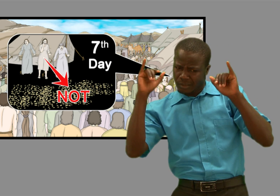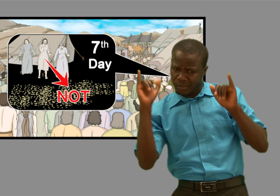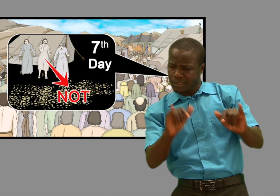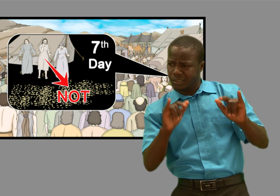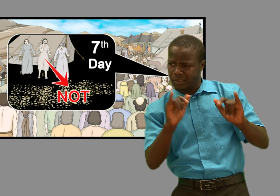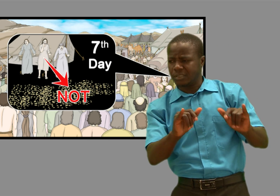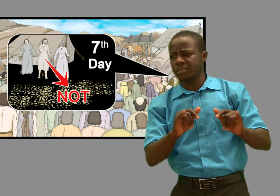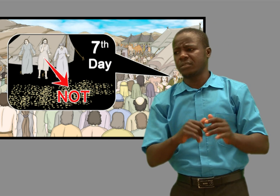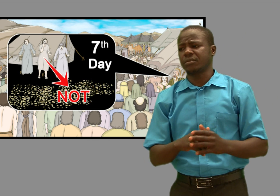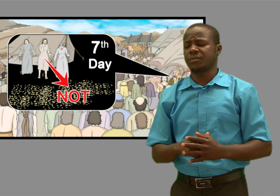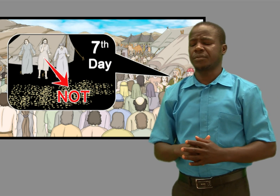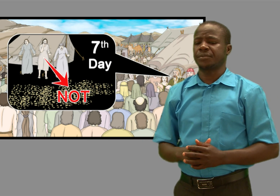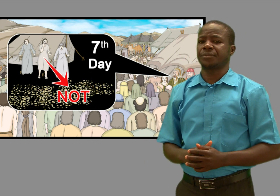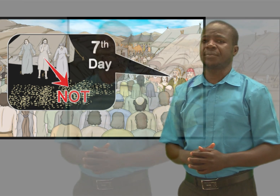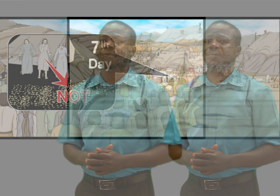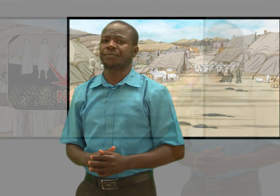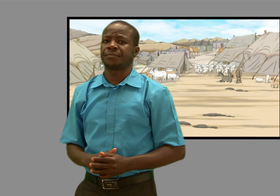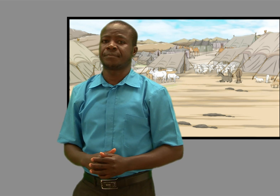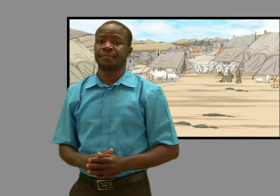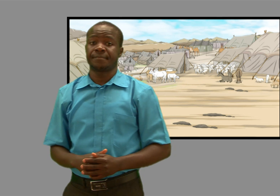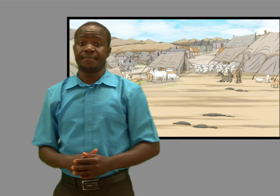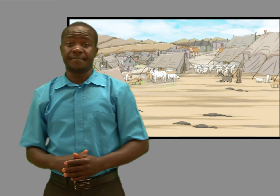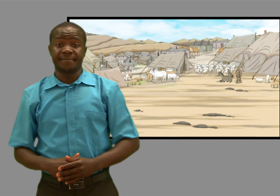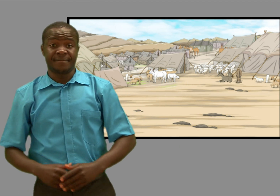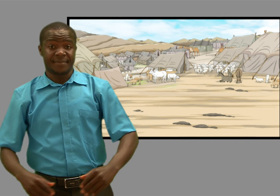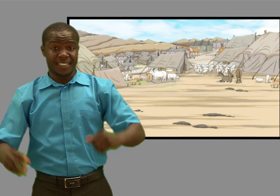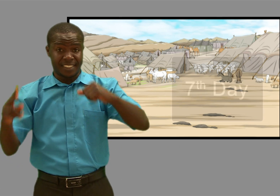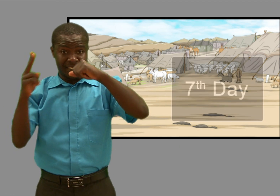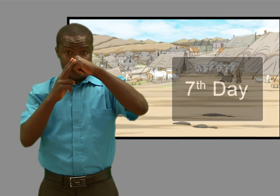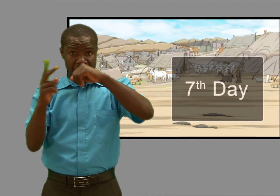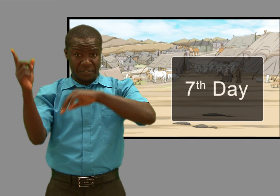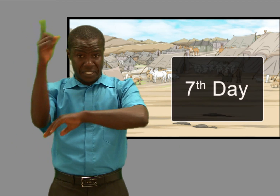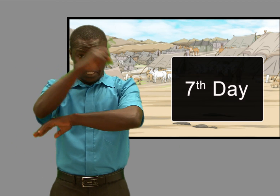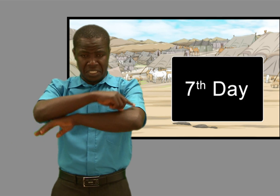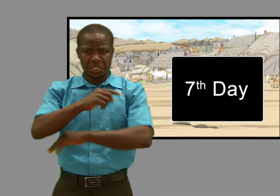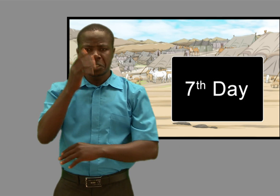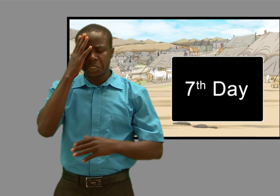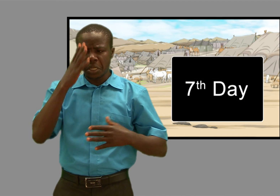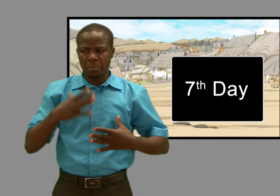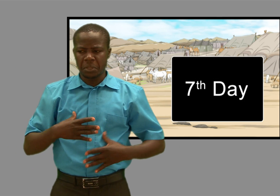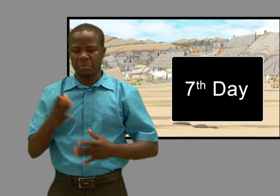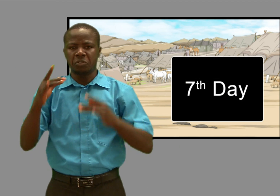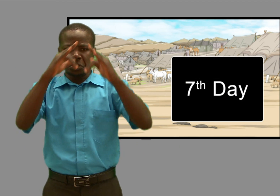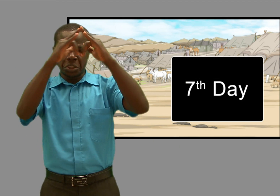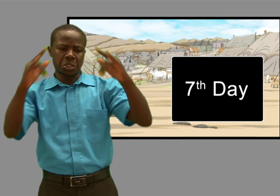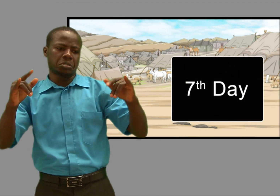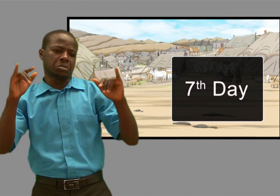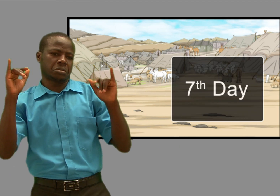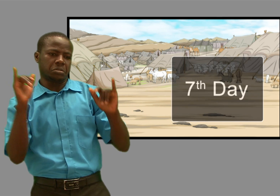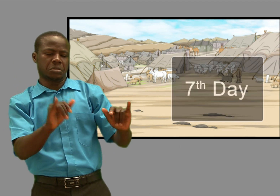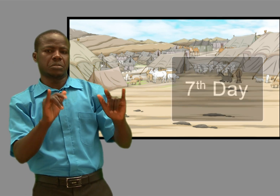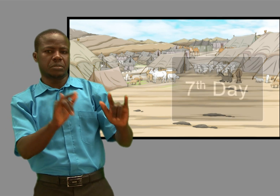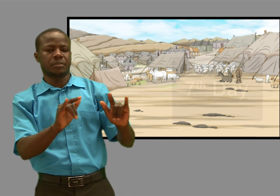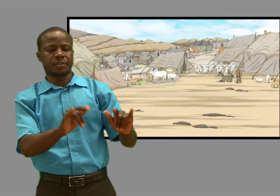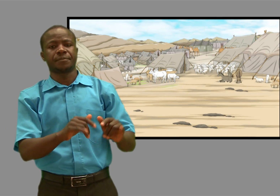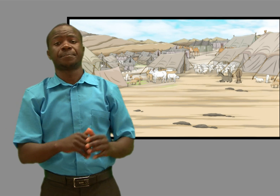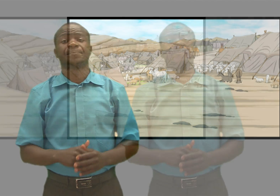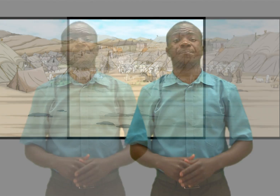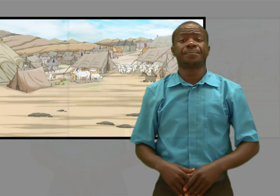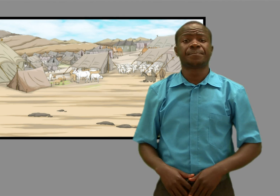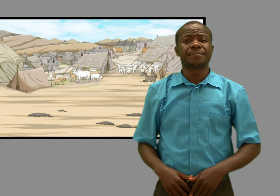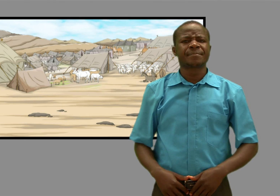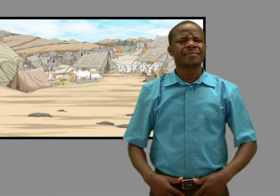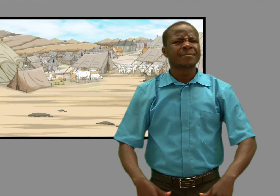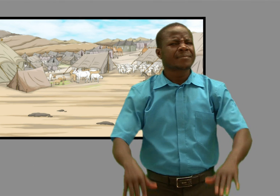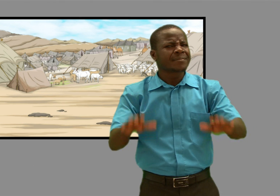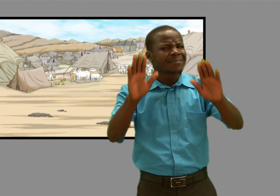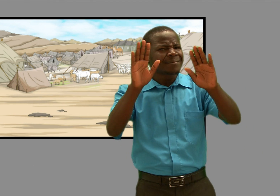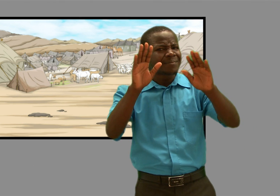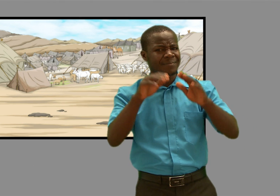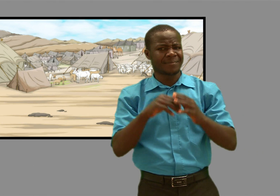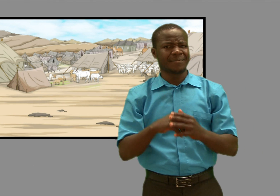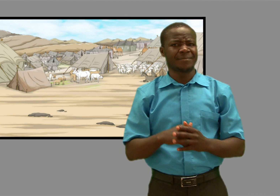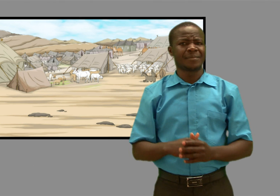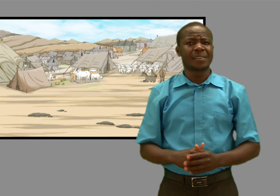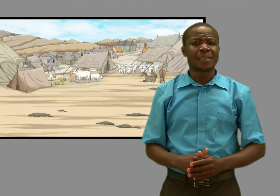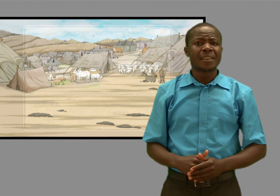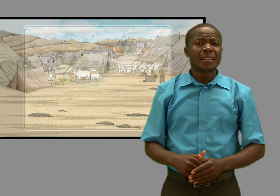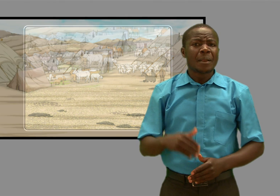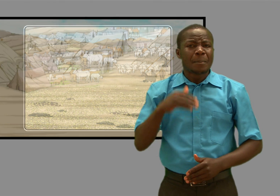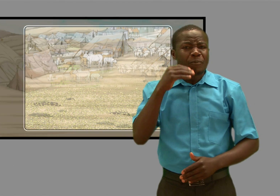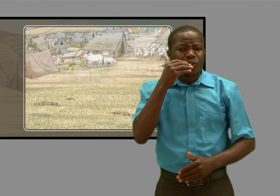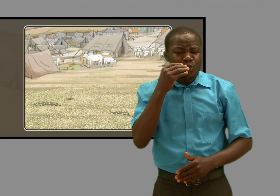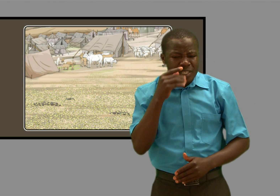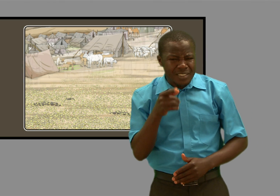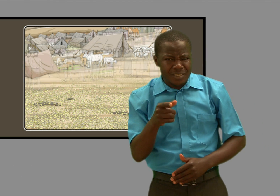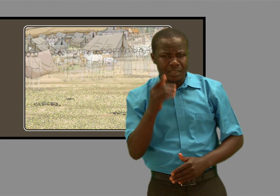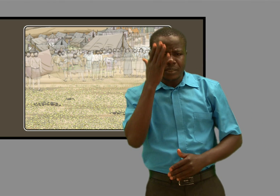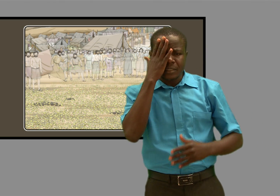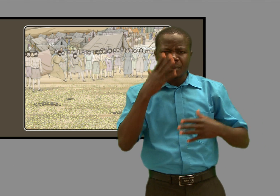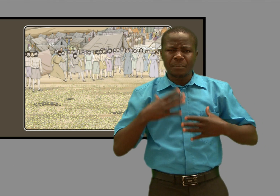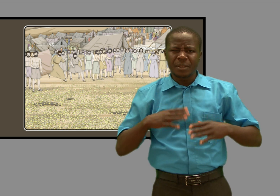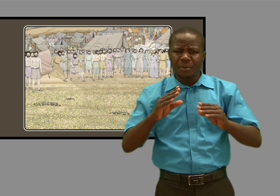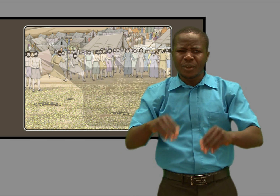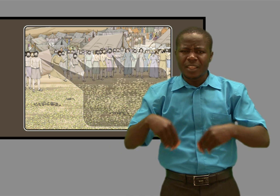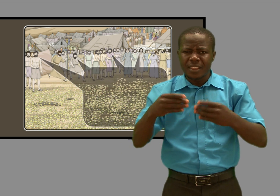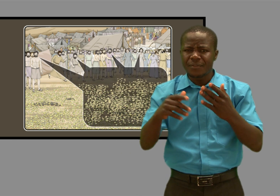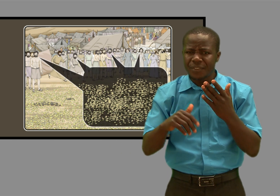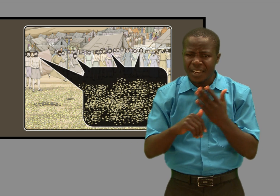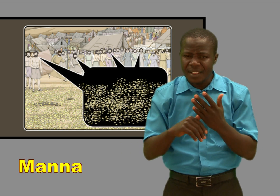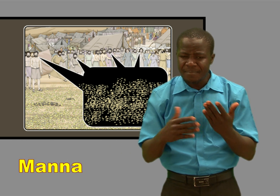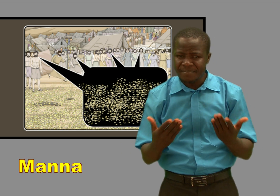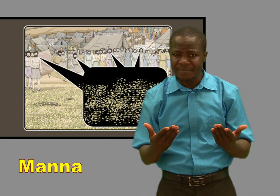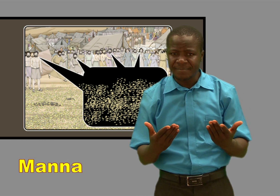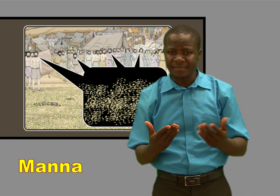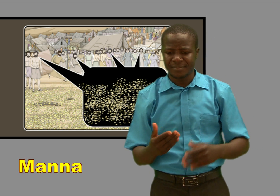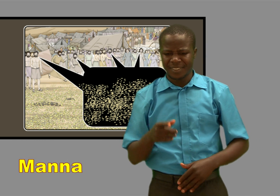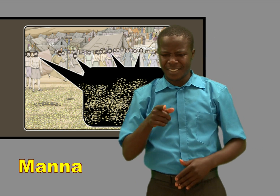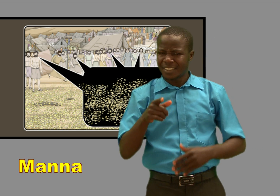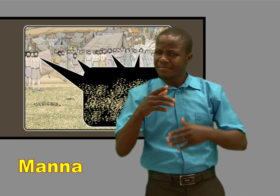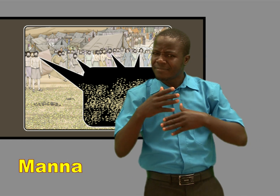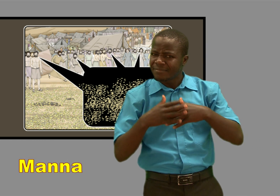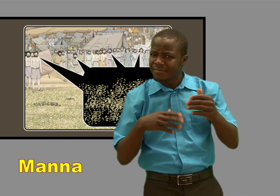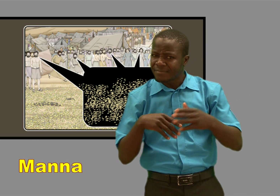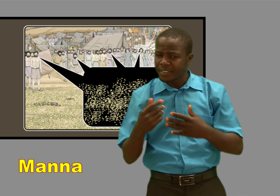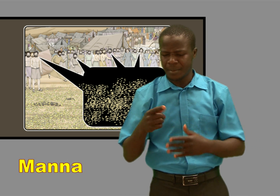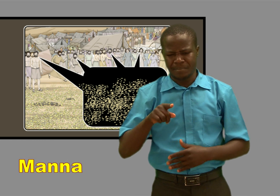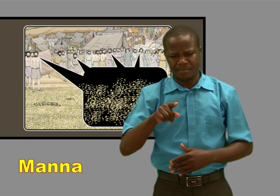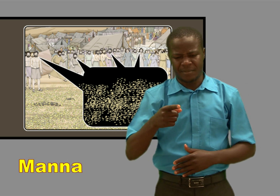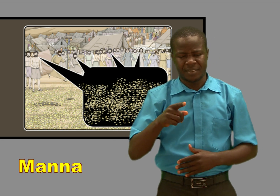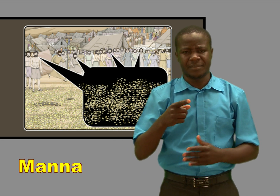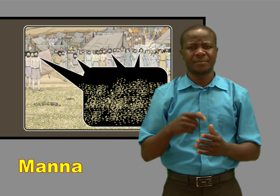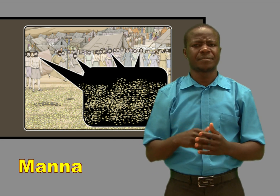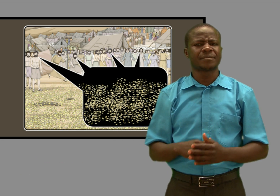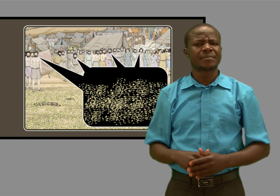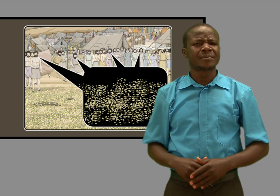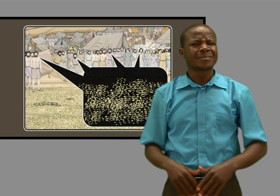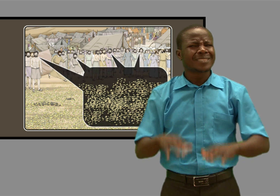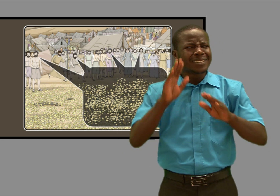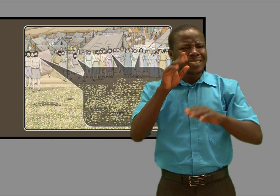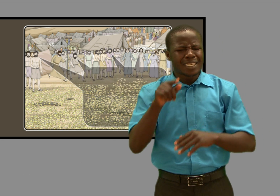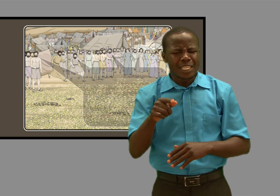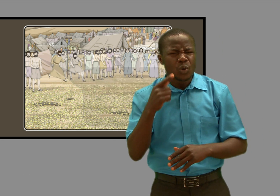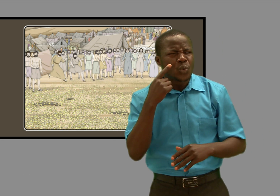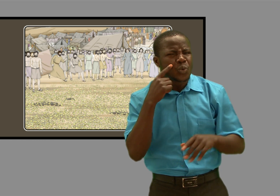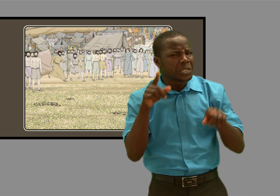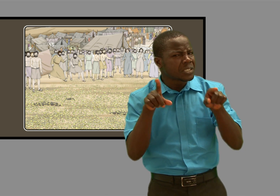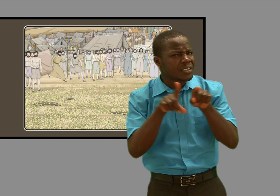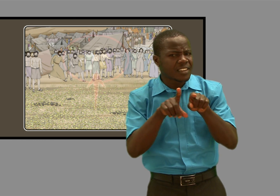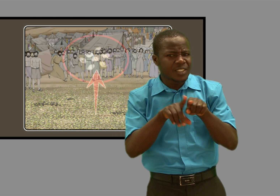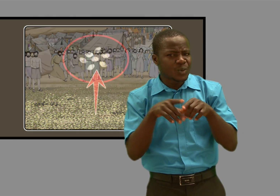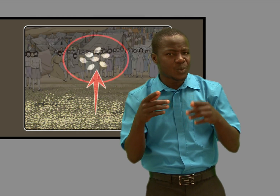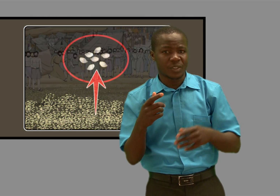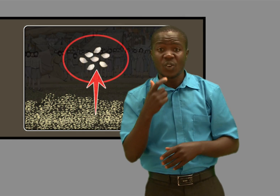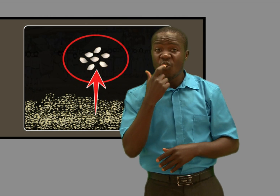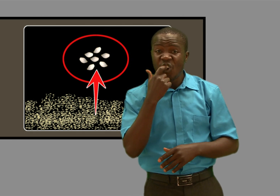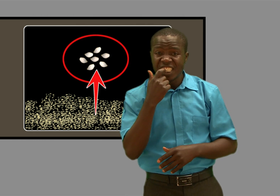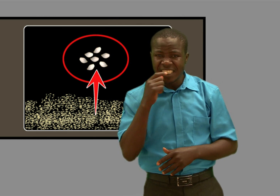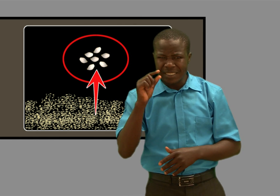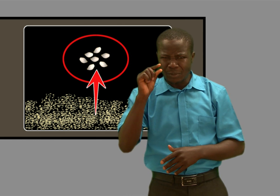So the people rested on the seventh day. Now the house of Israel called the bread manna.